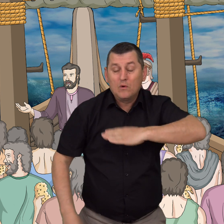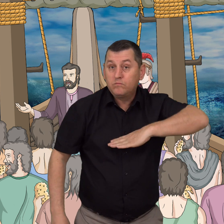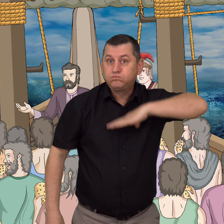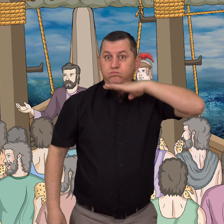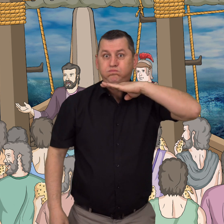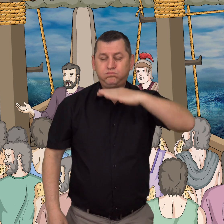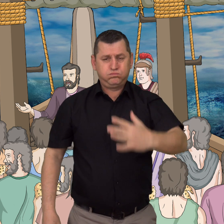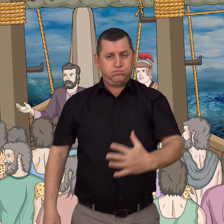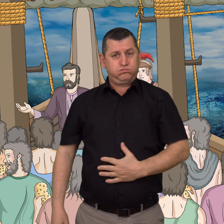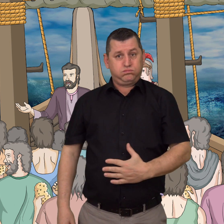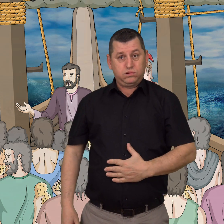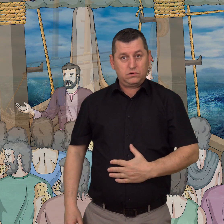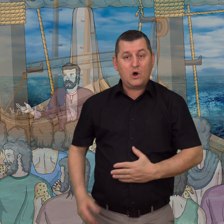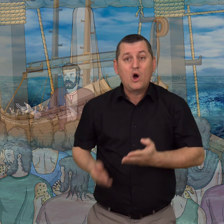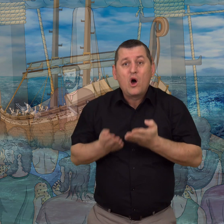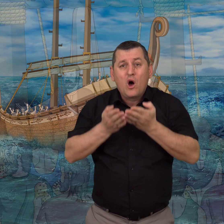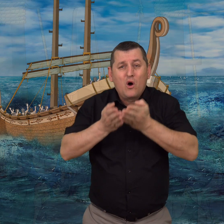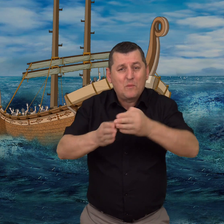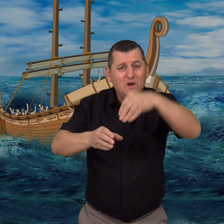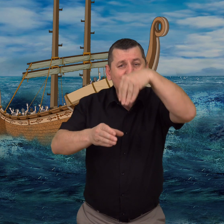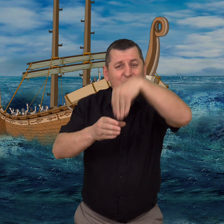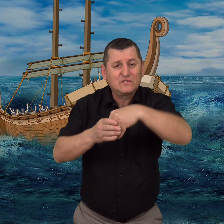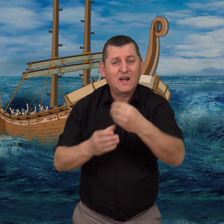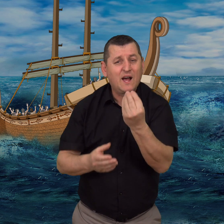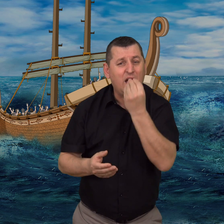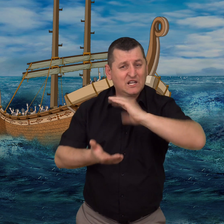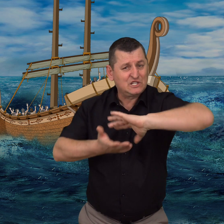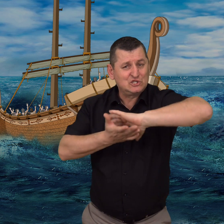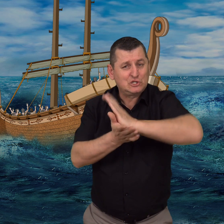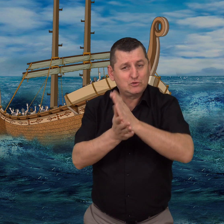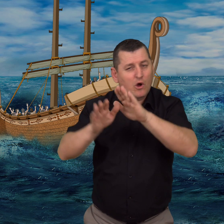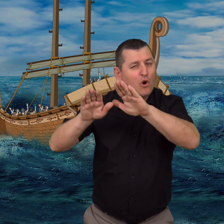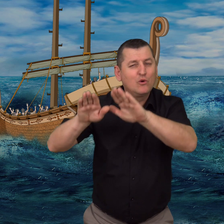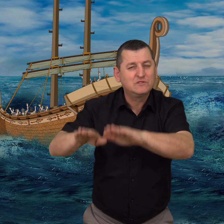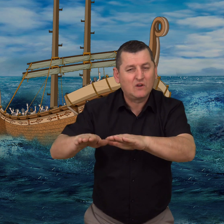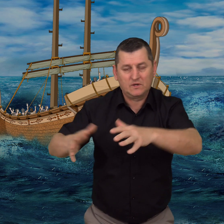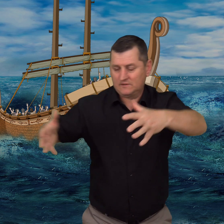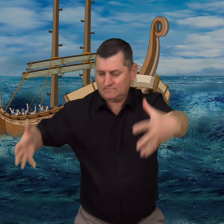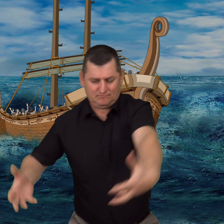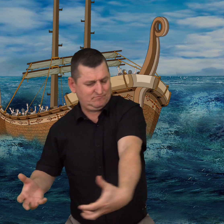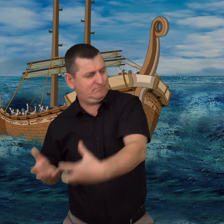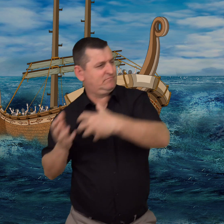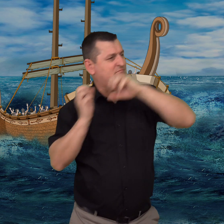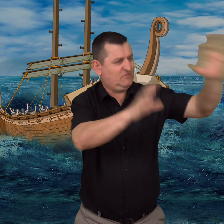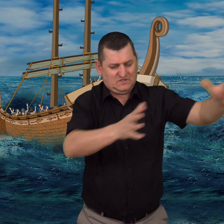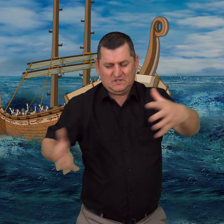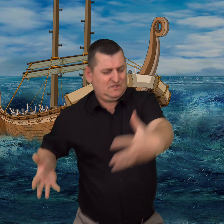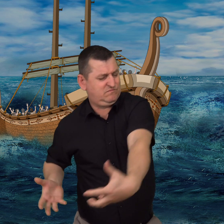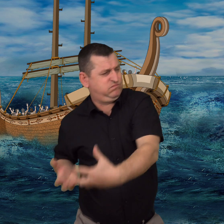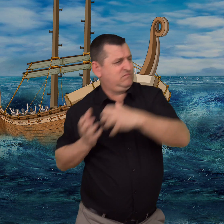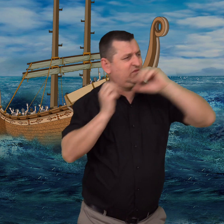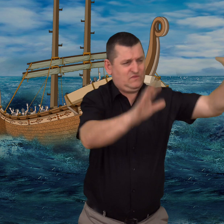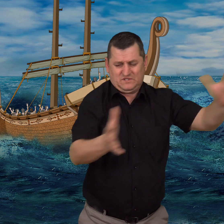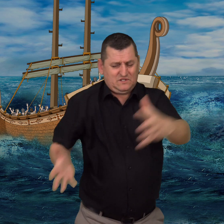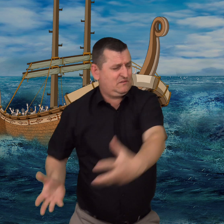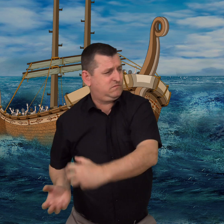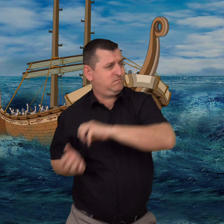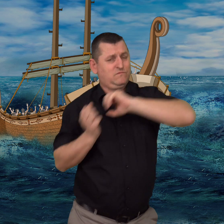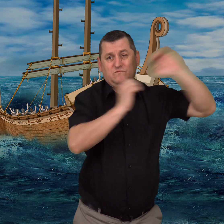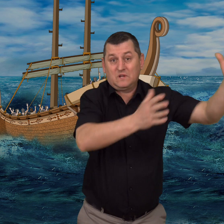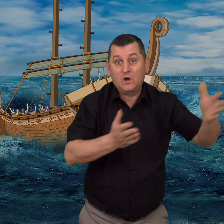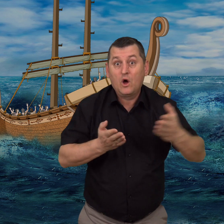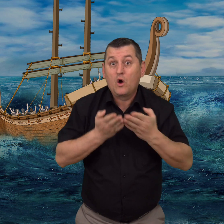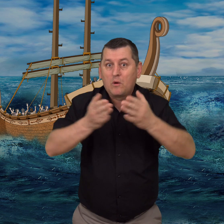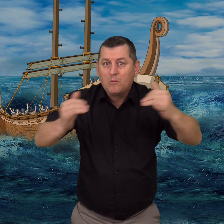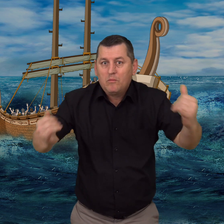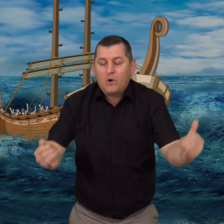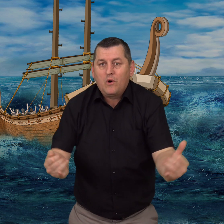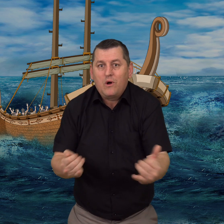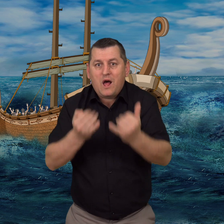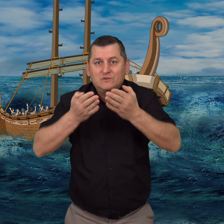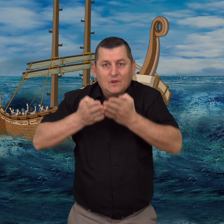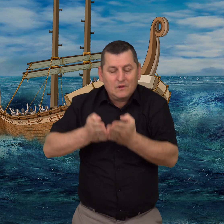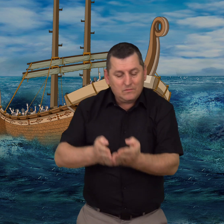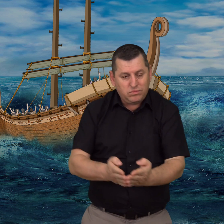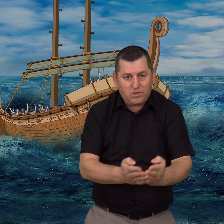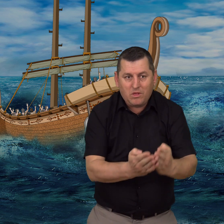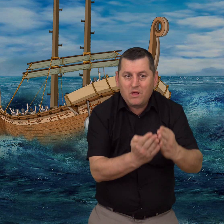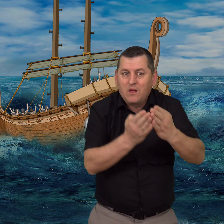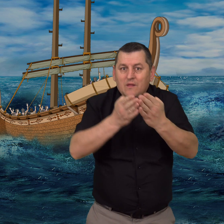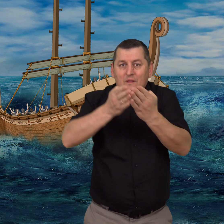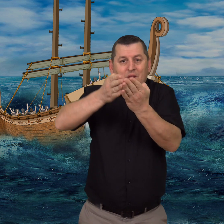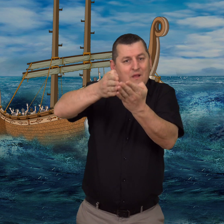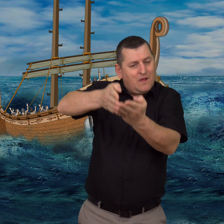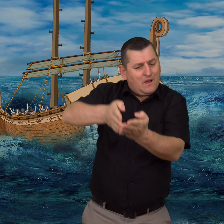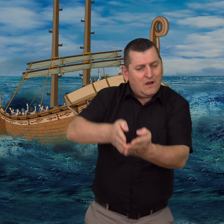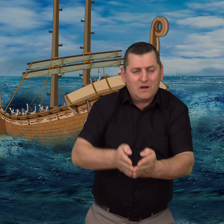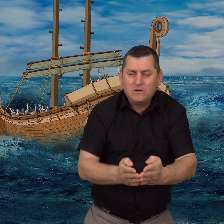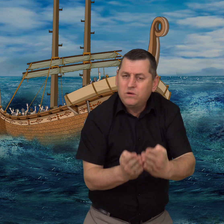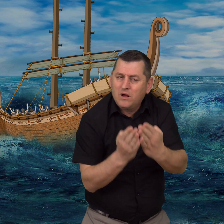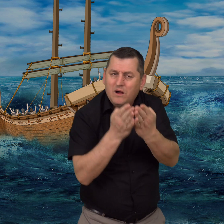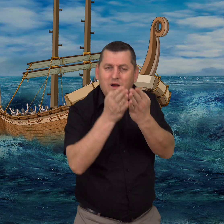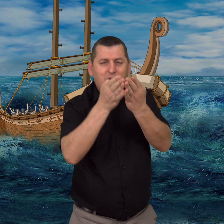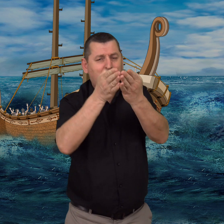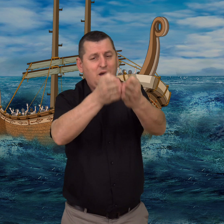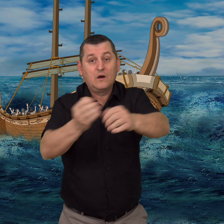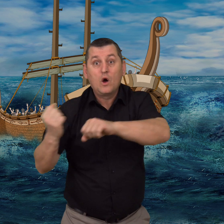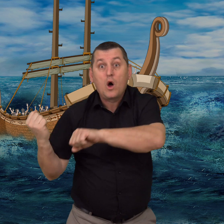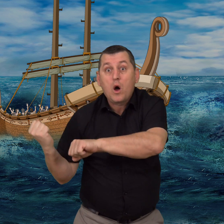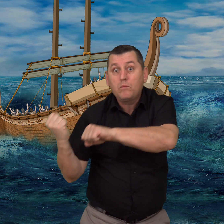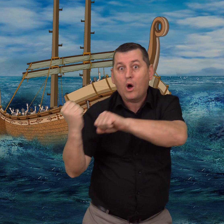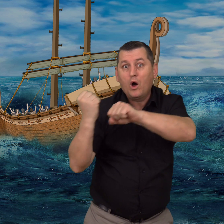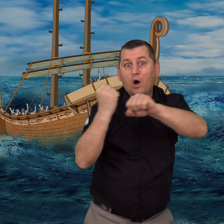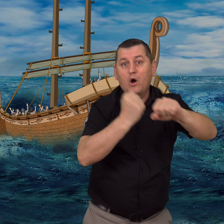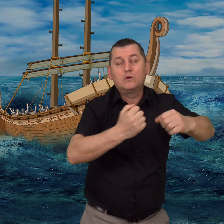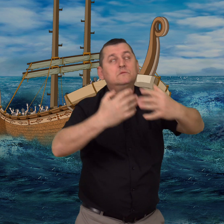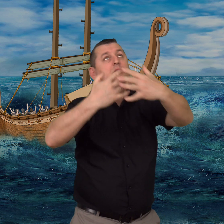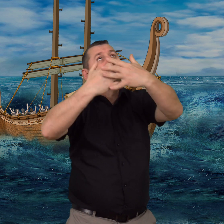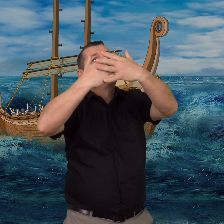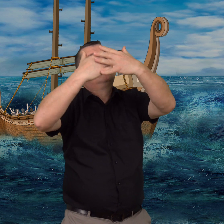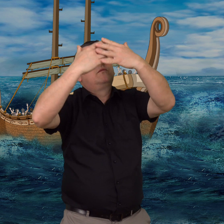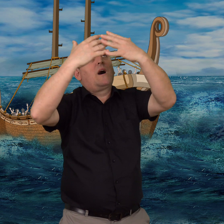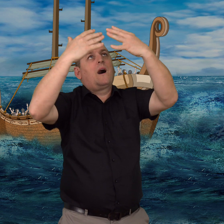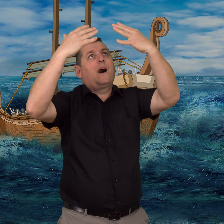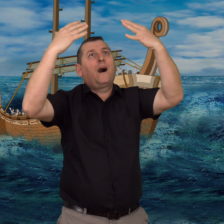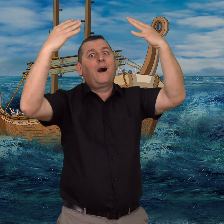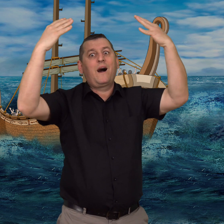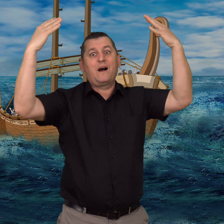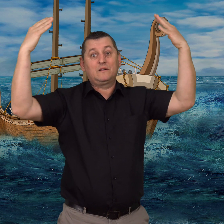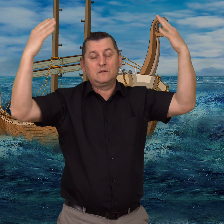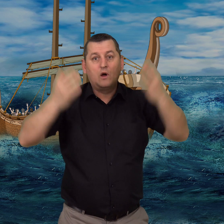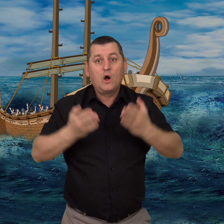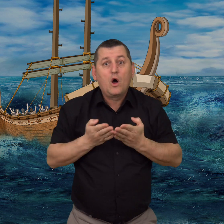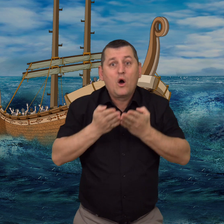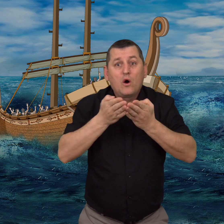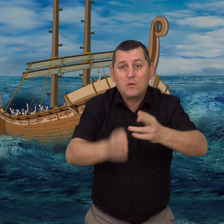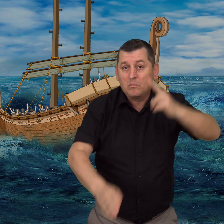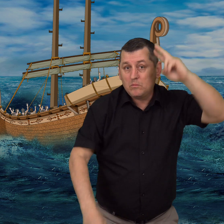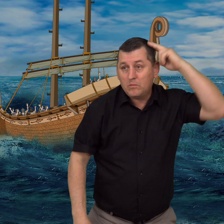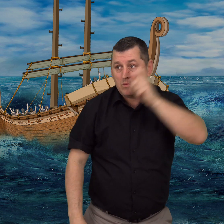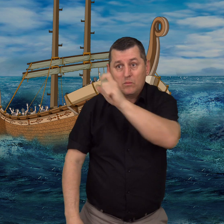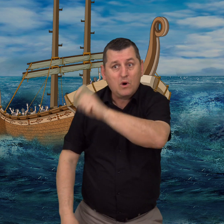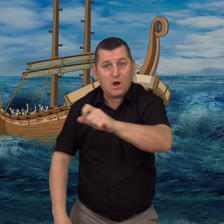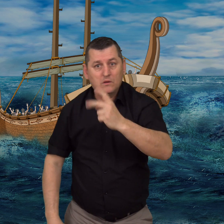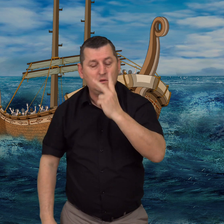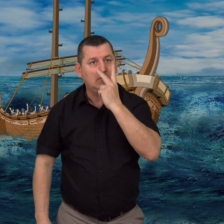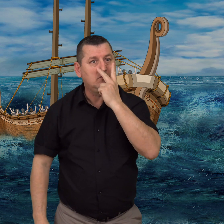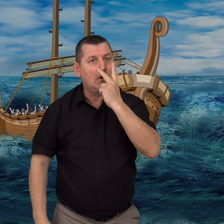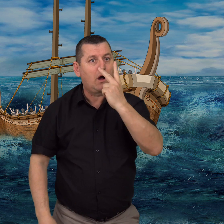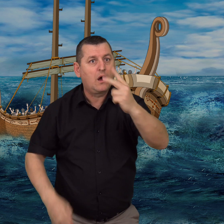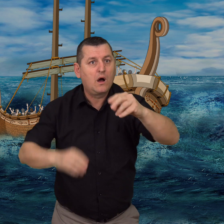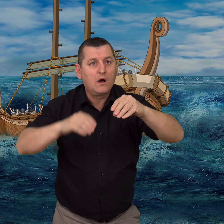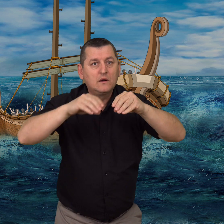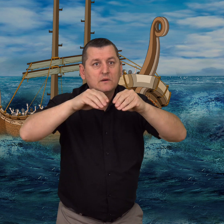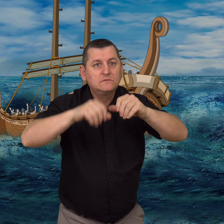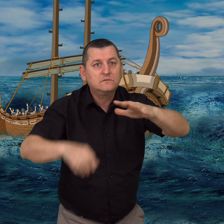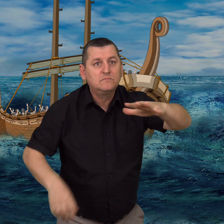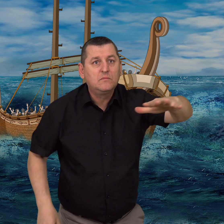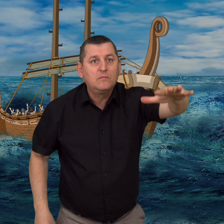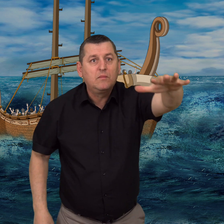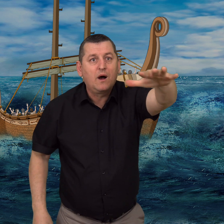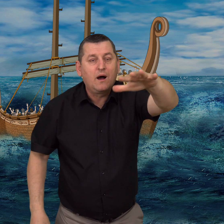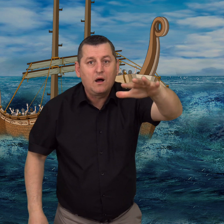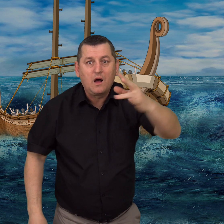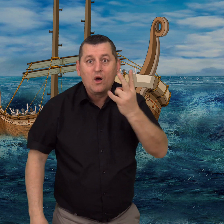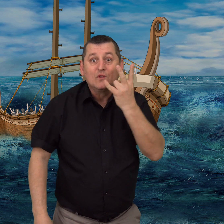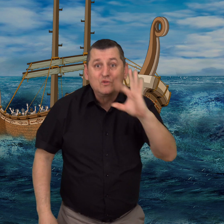After the men had eaten their fill, they lightened the ship by throwing the grain into the sea.